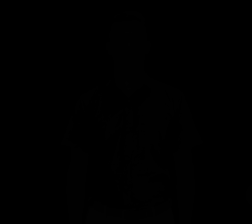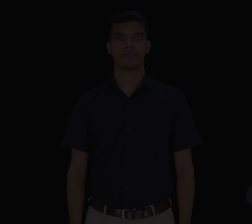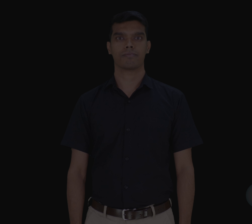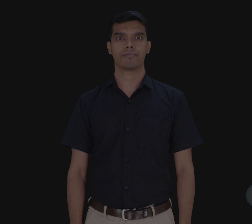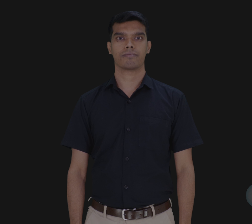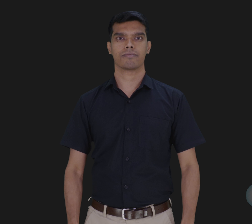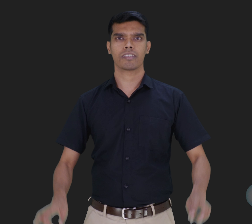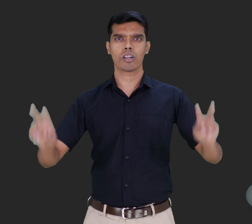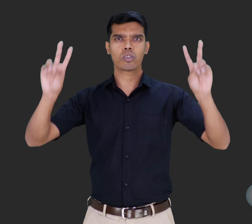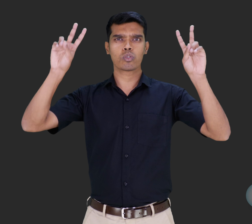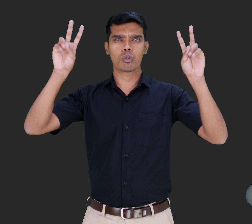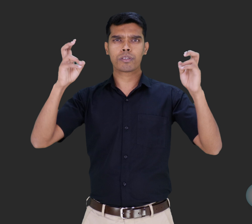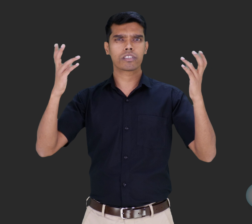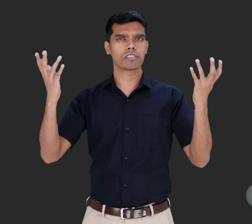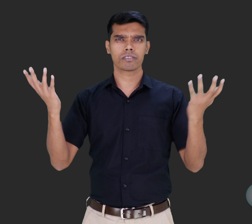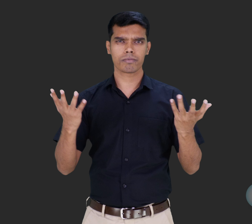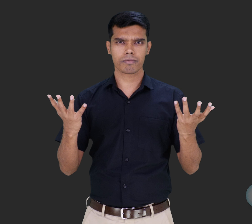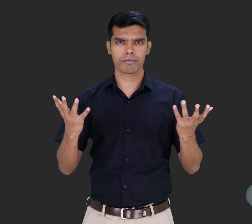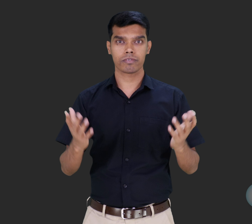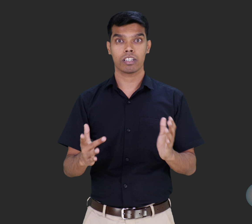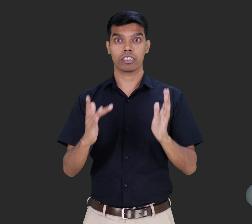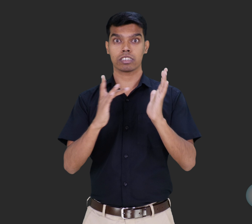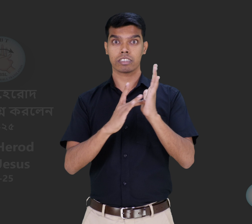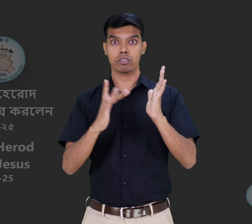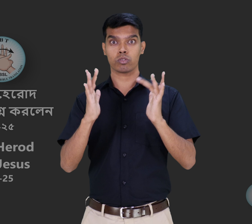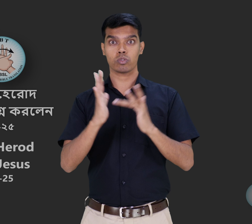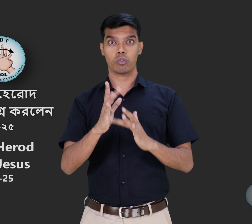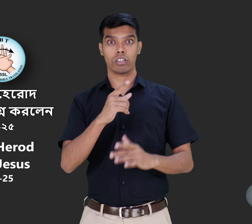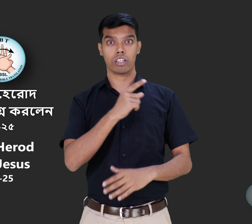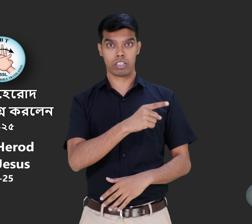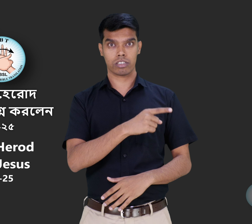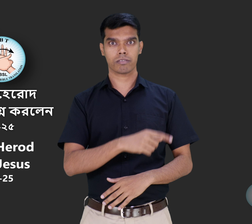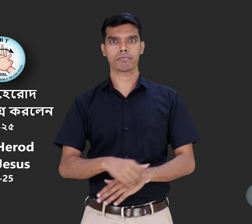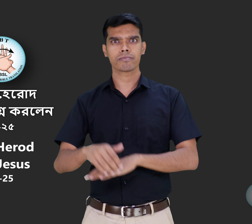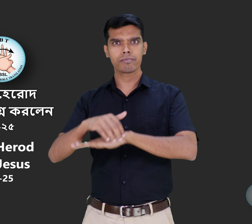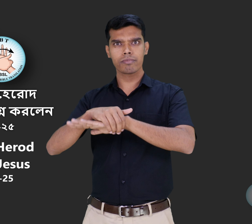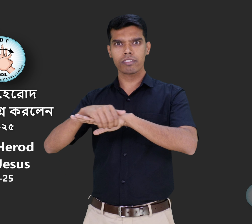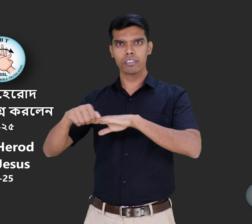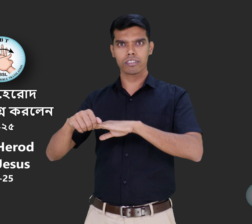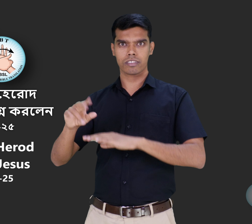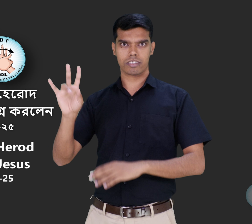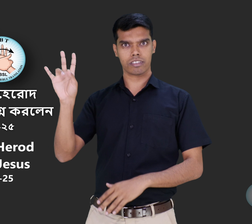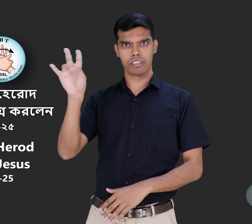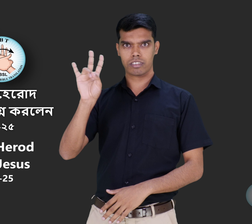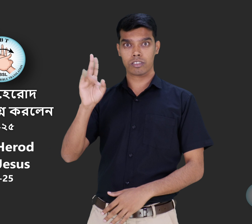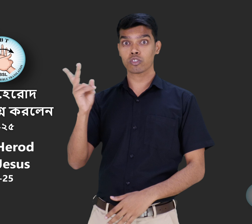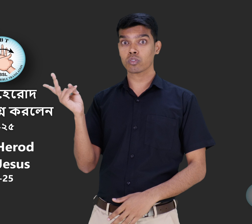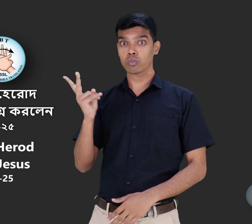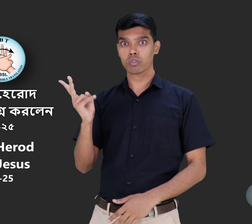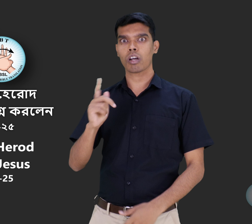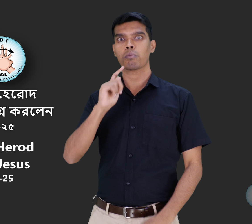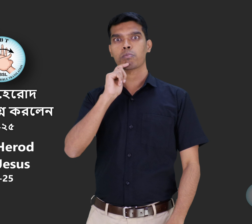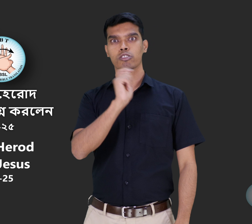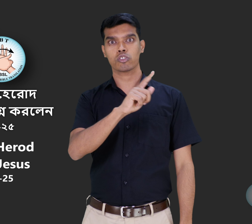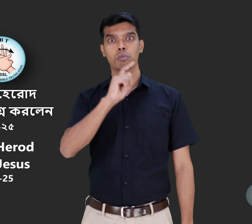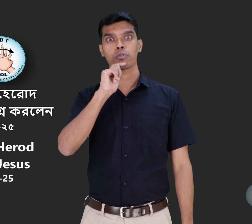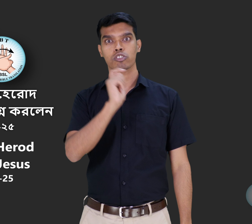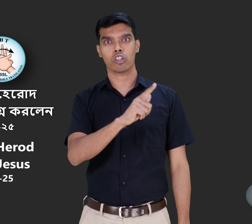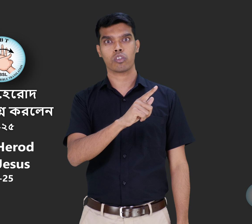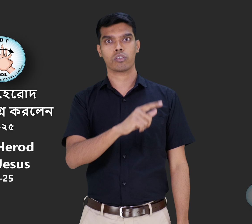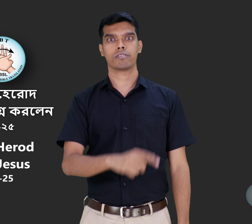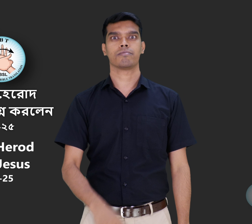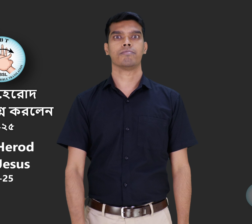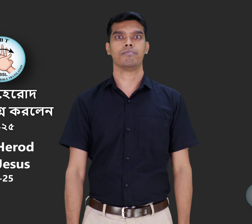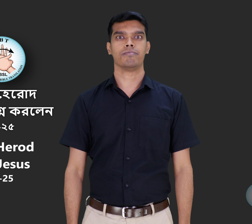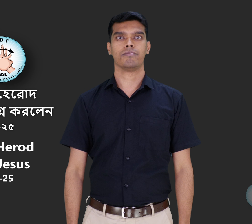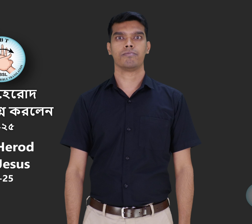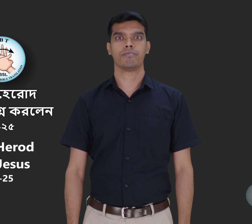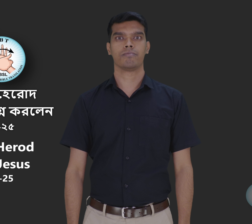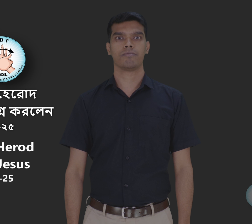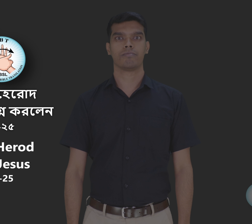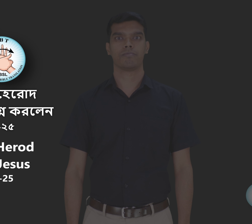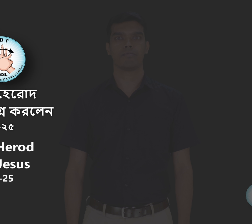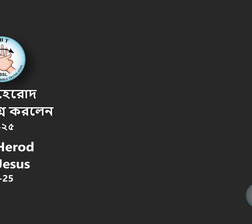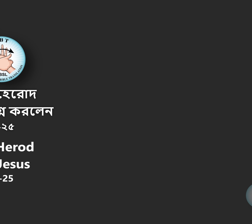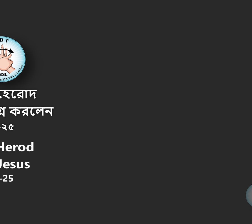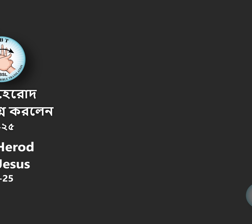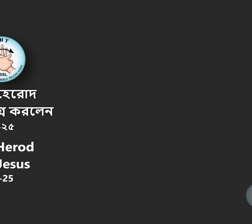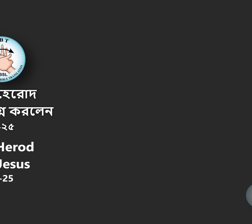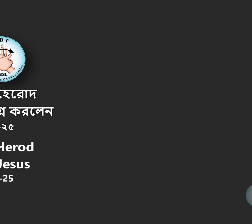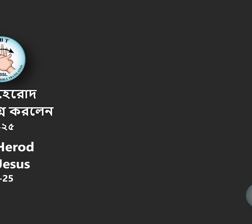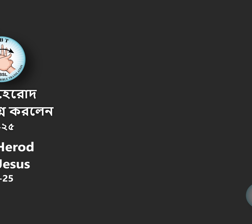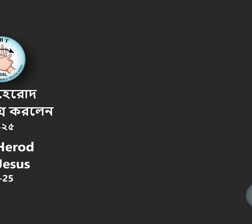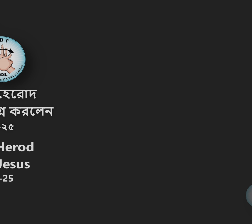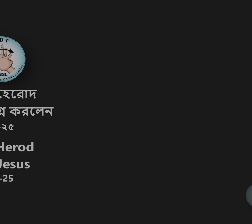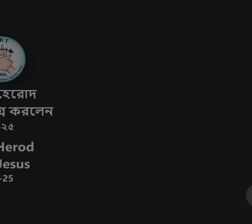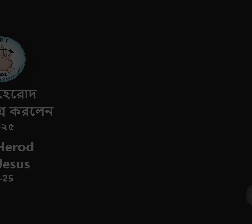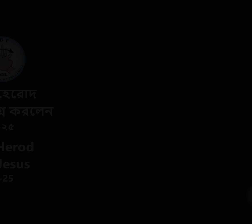Pilate and Herod question jesus_pilate and Herod question Jesus